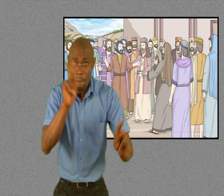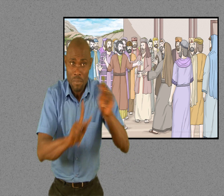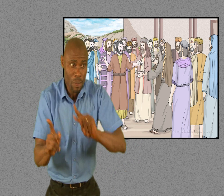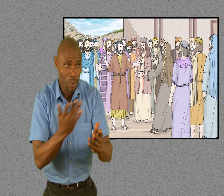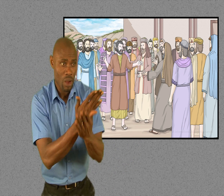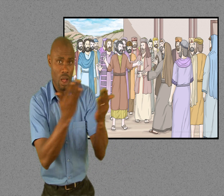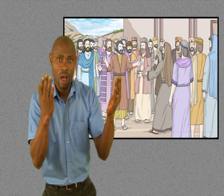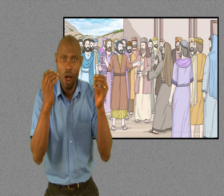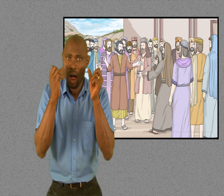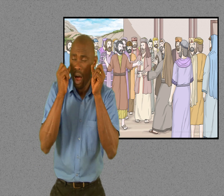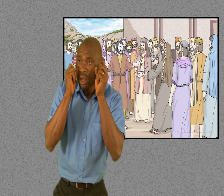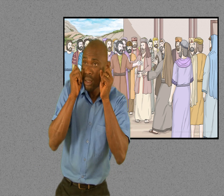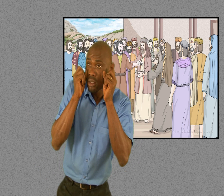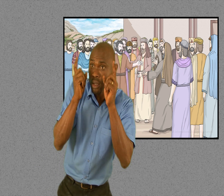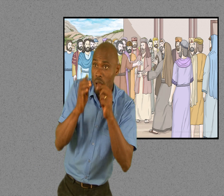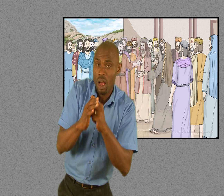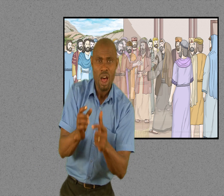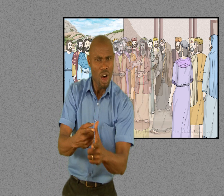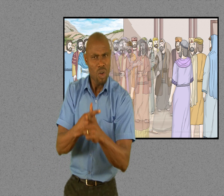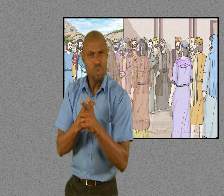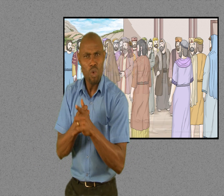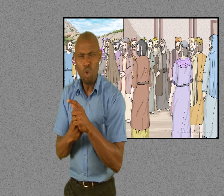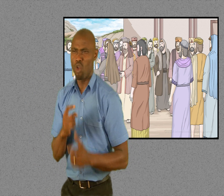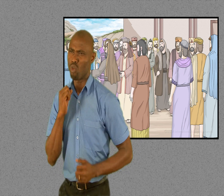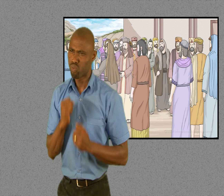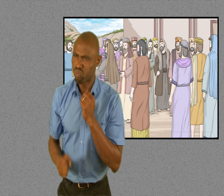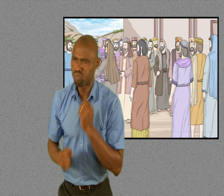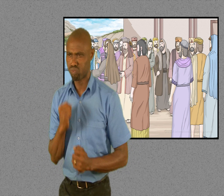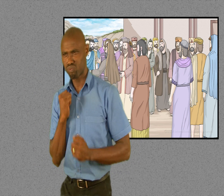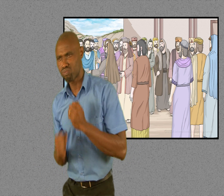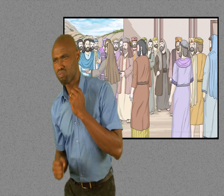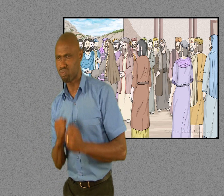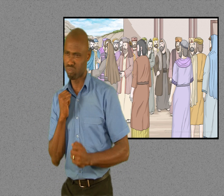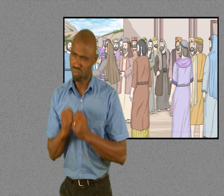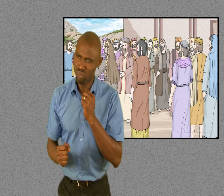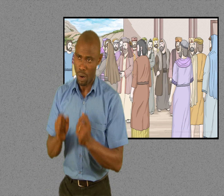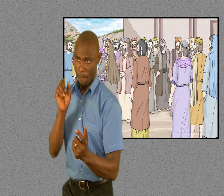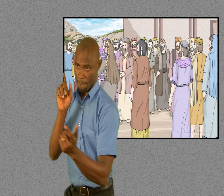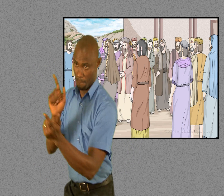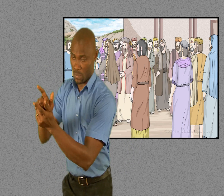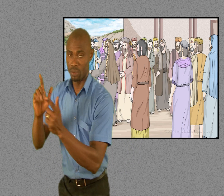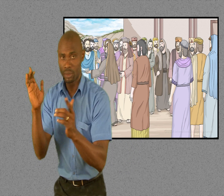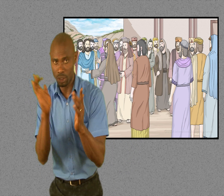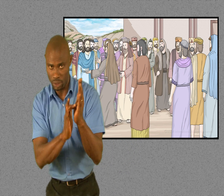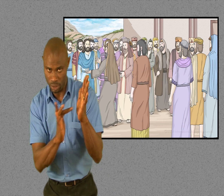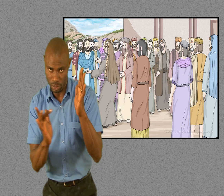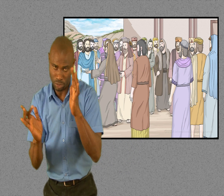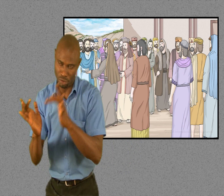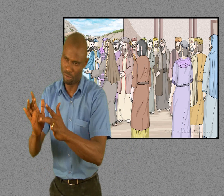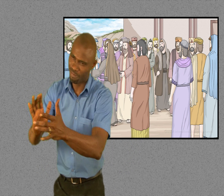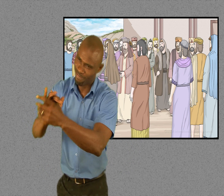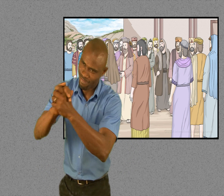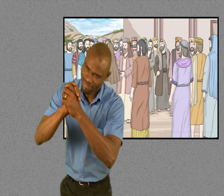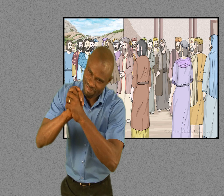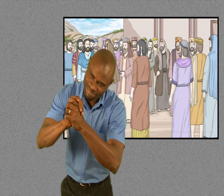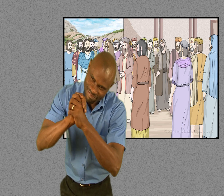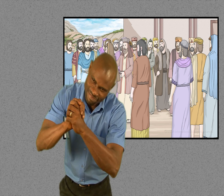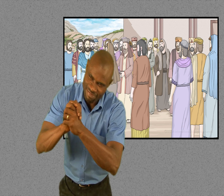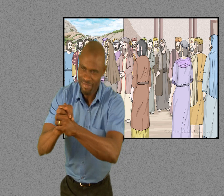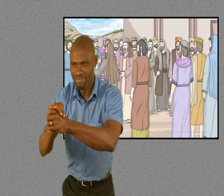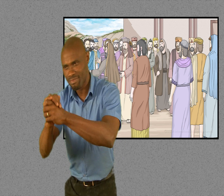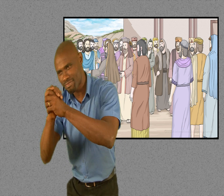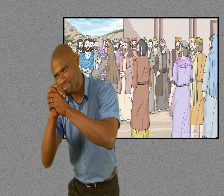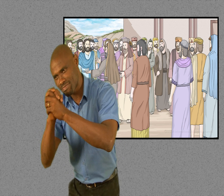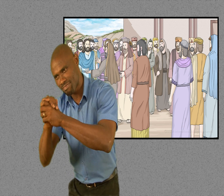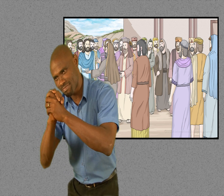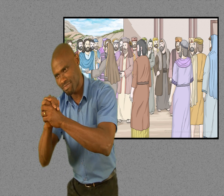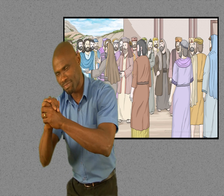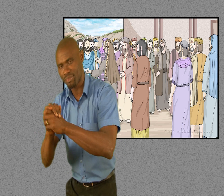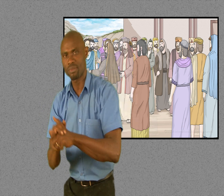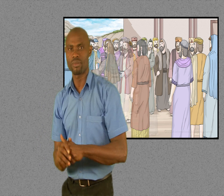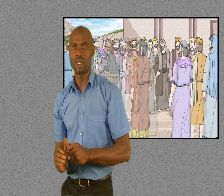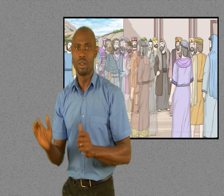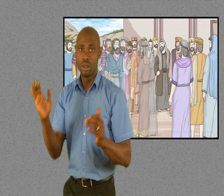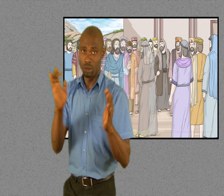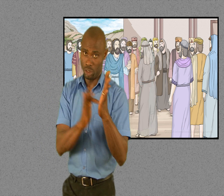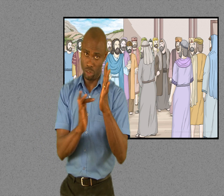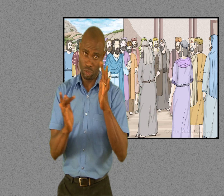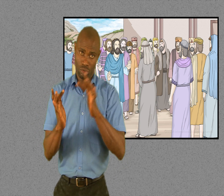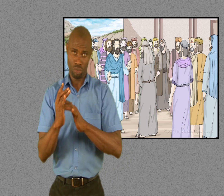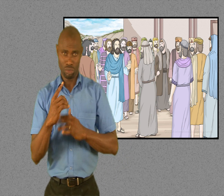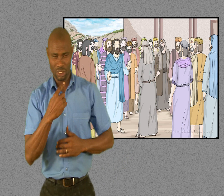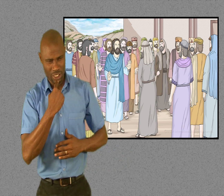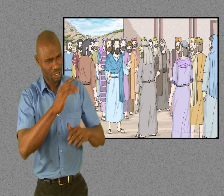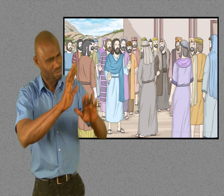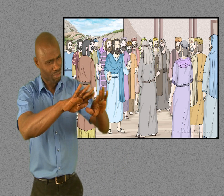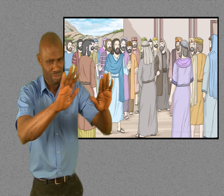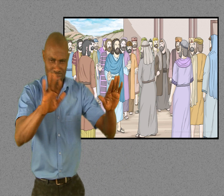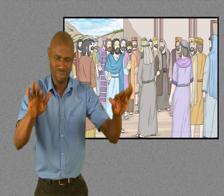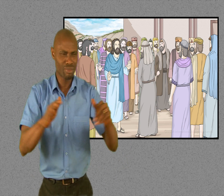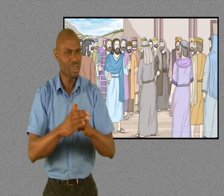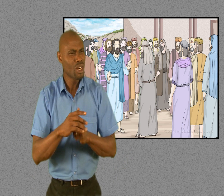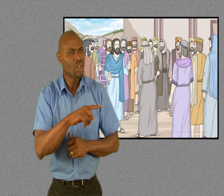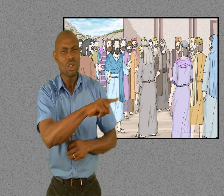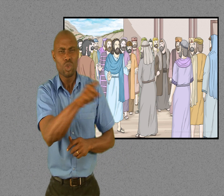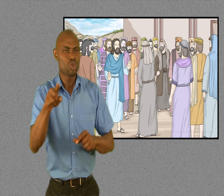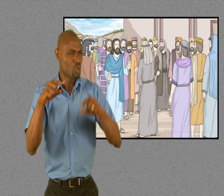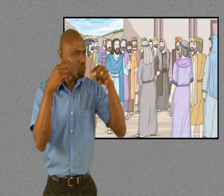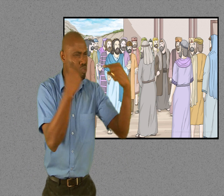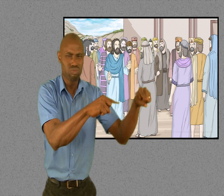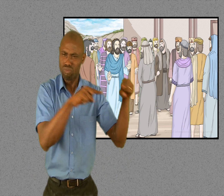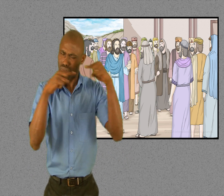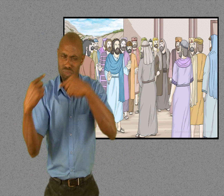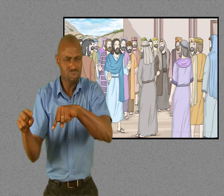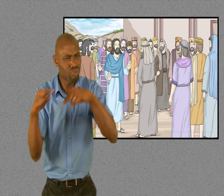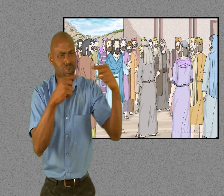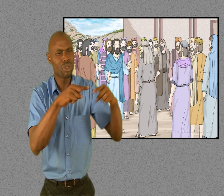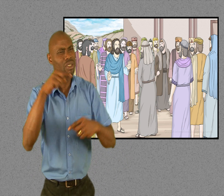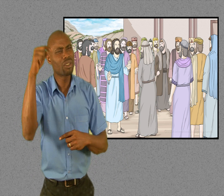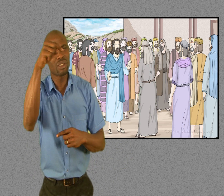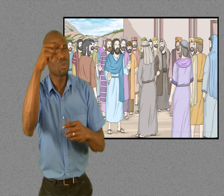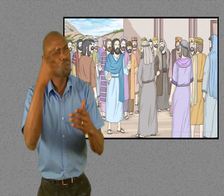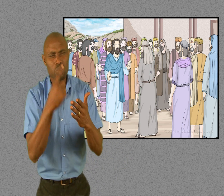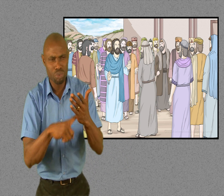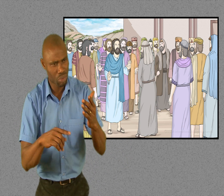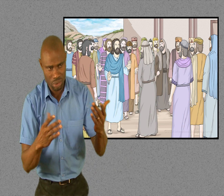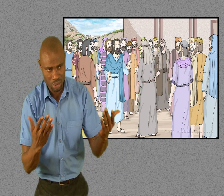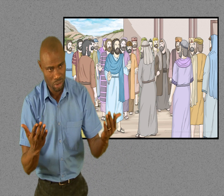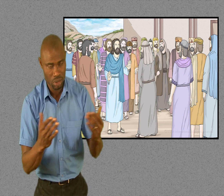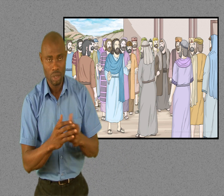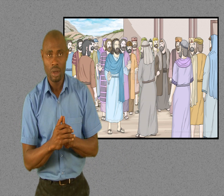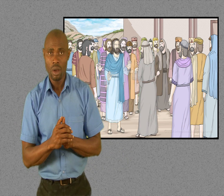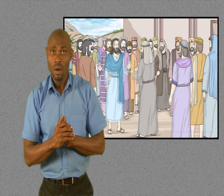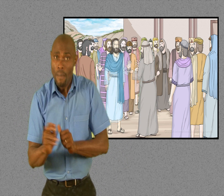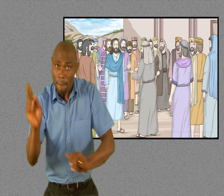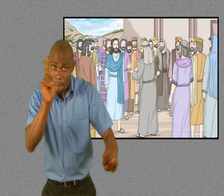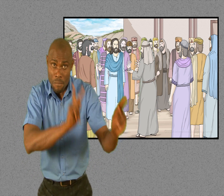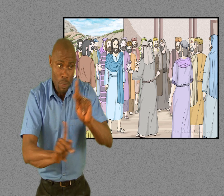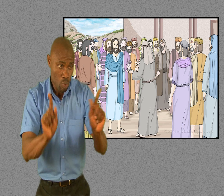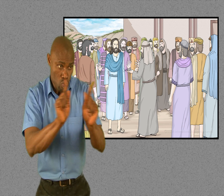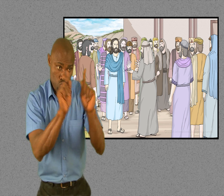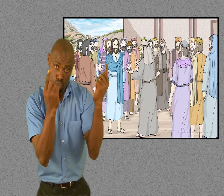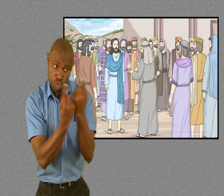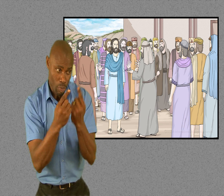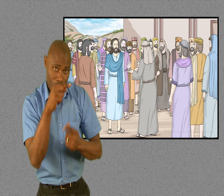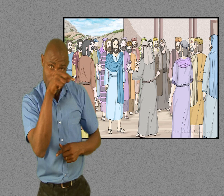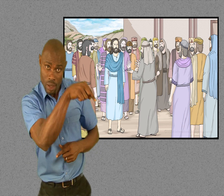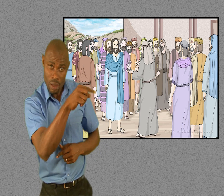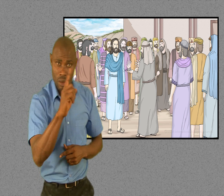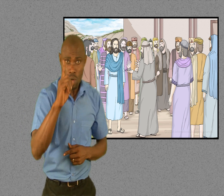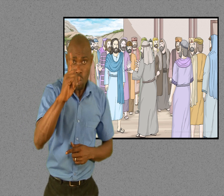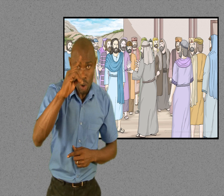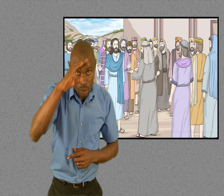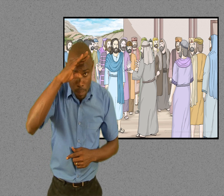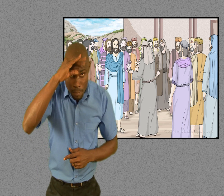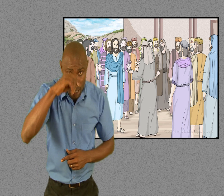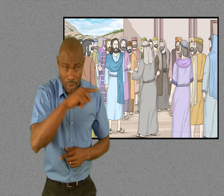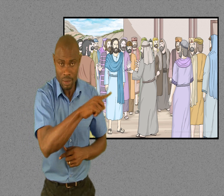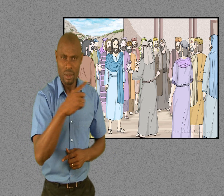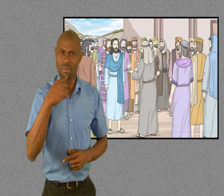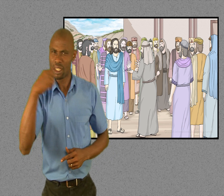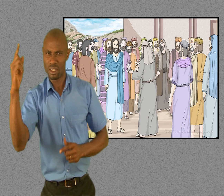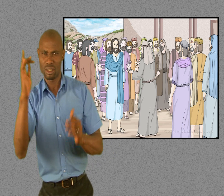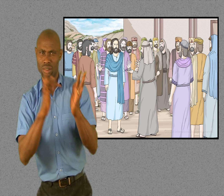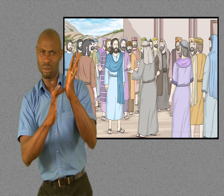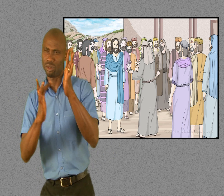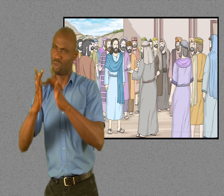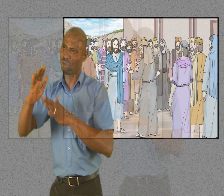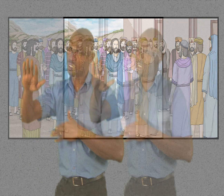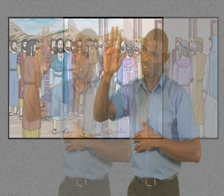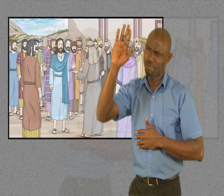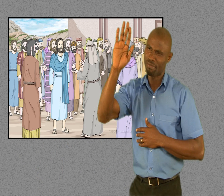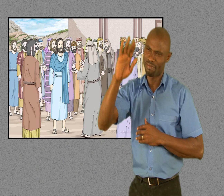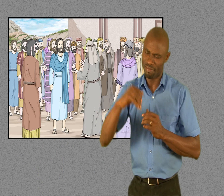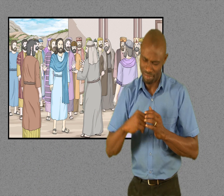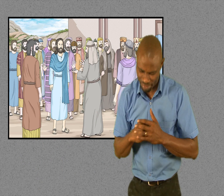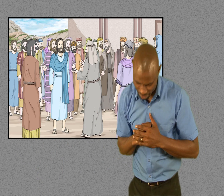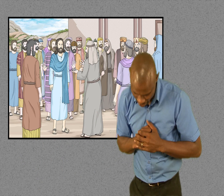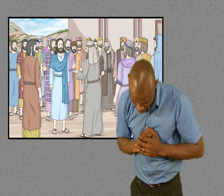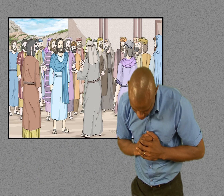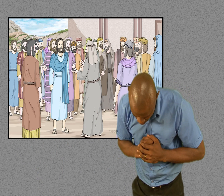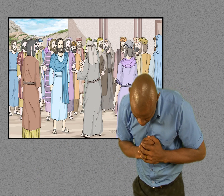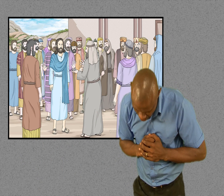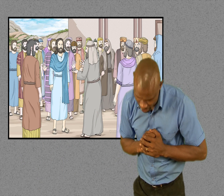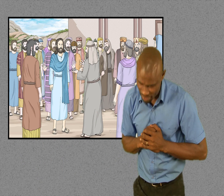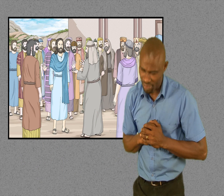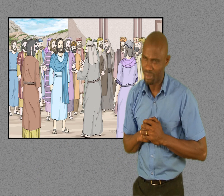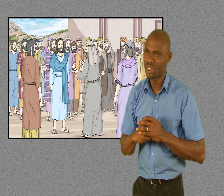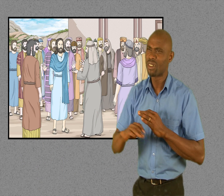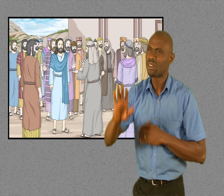As soon as all the people saw Jesus, they were filled with awe and ran to greet Him. “What are you disputing with them?” He asked.